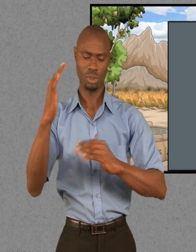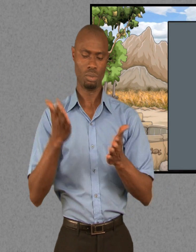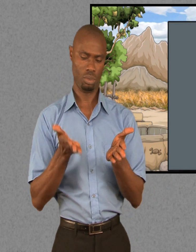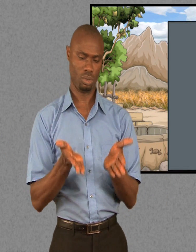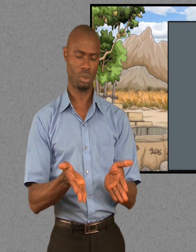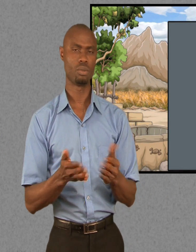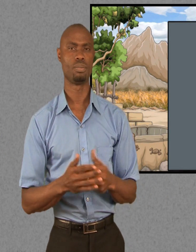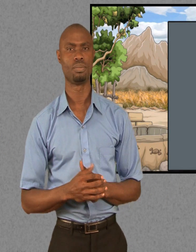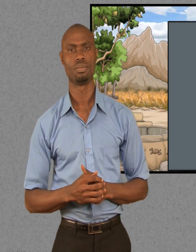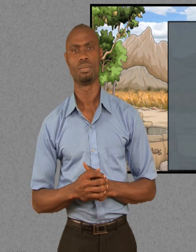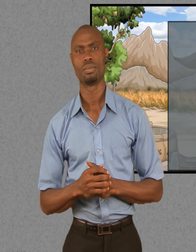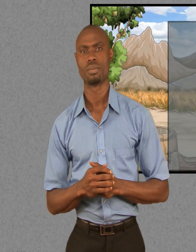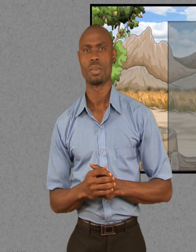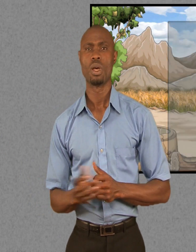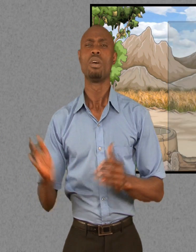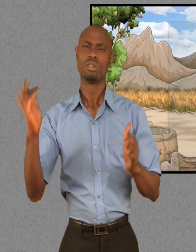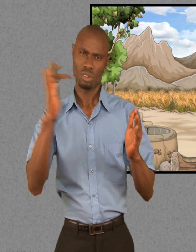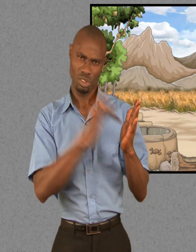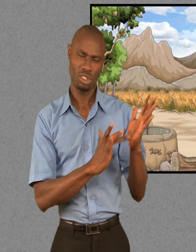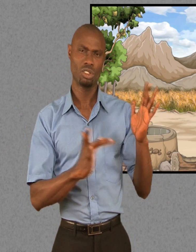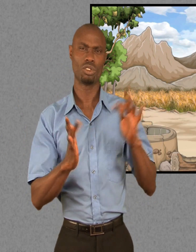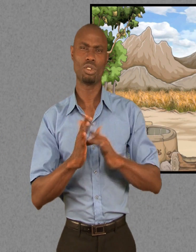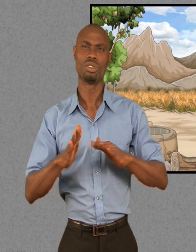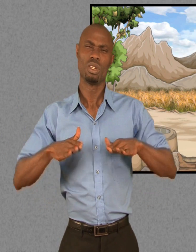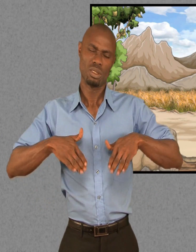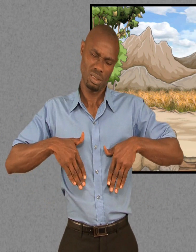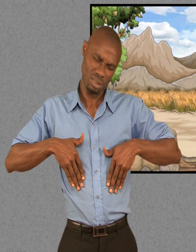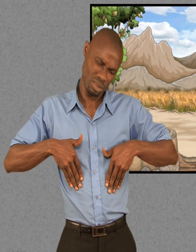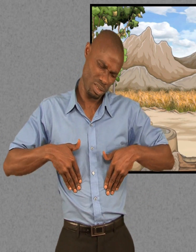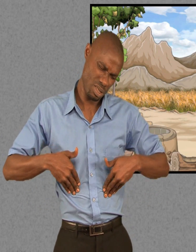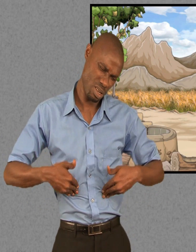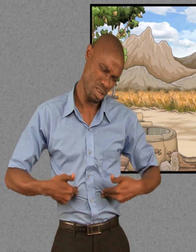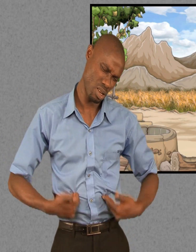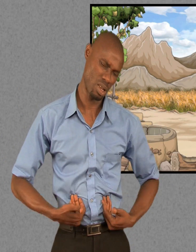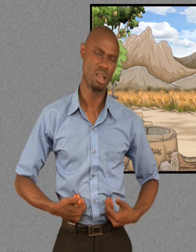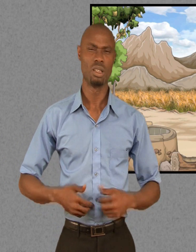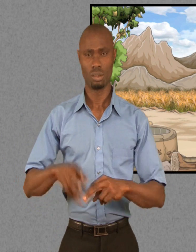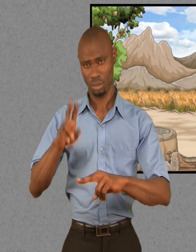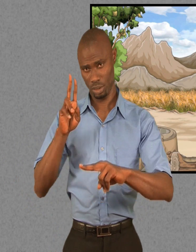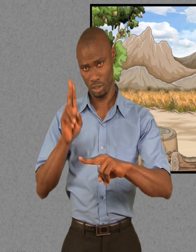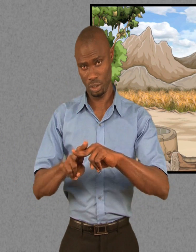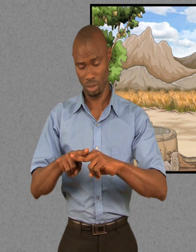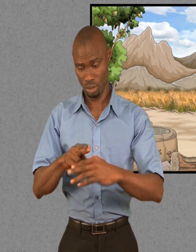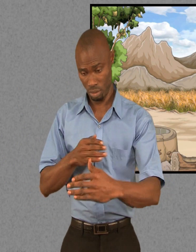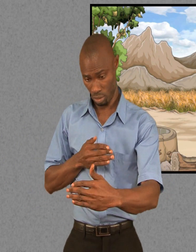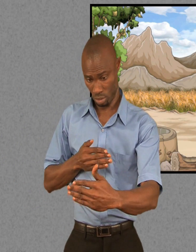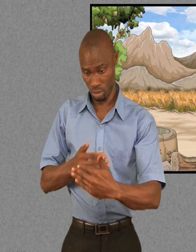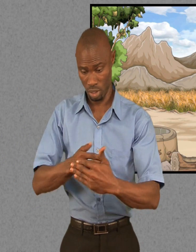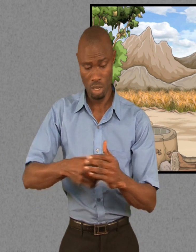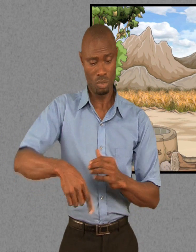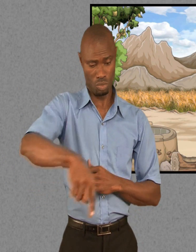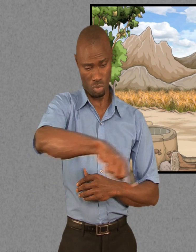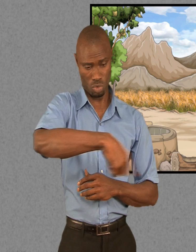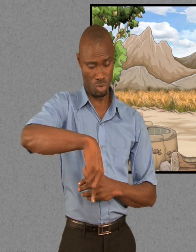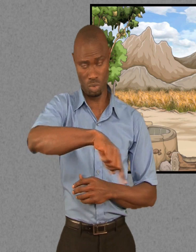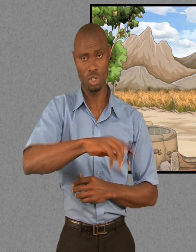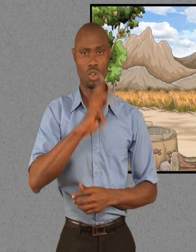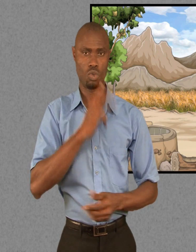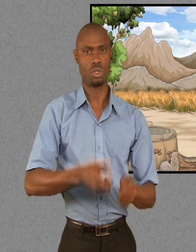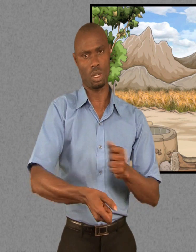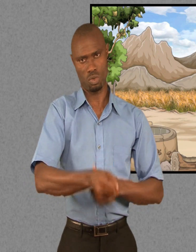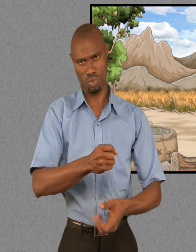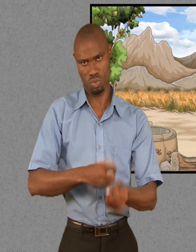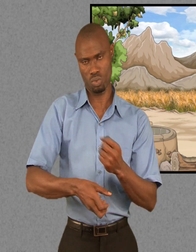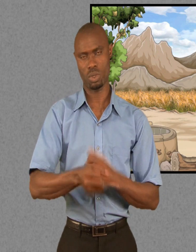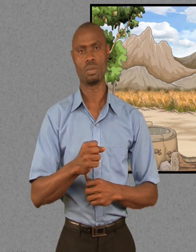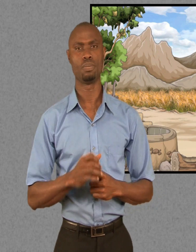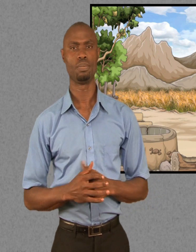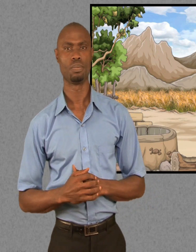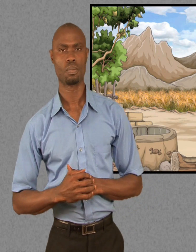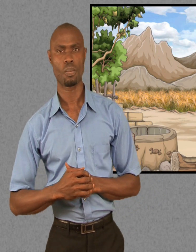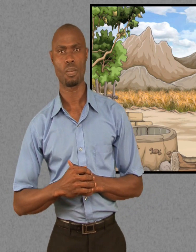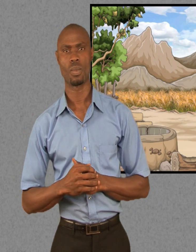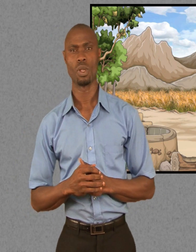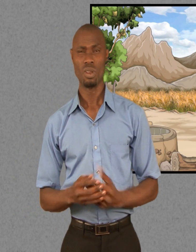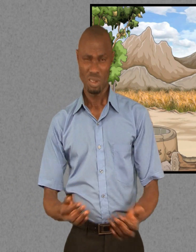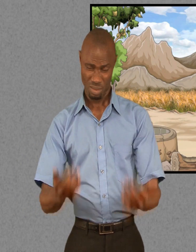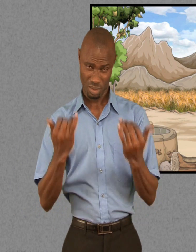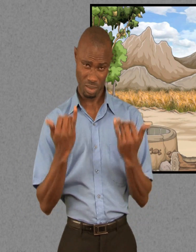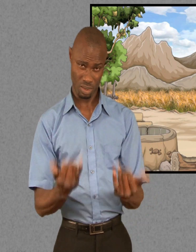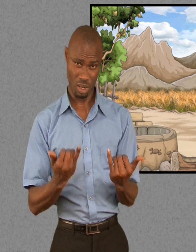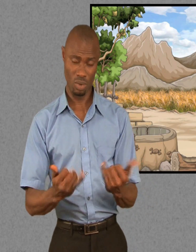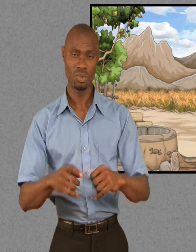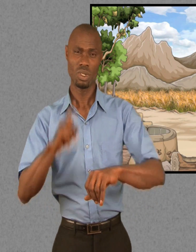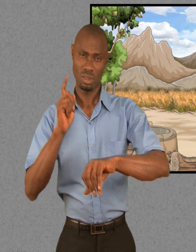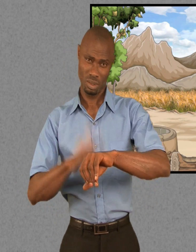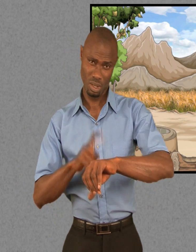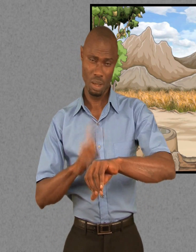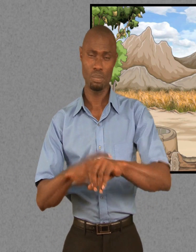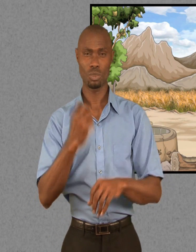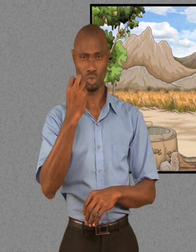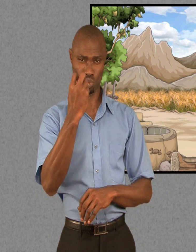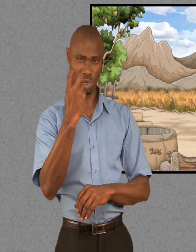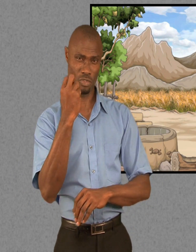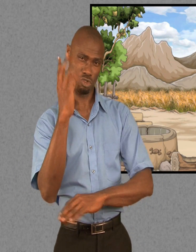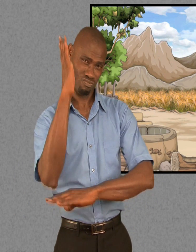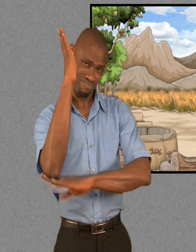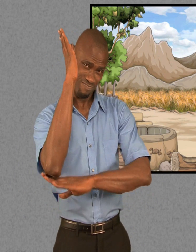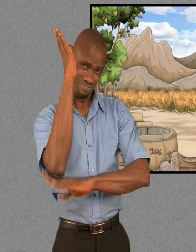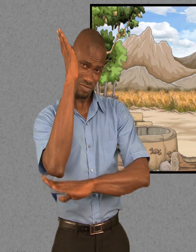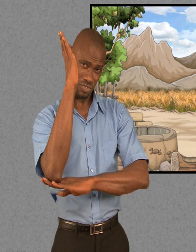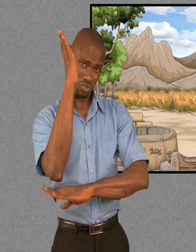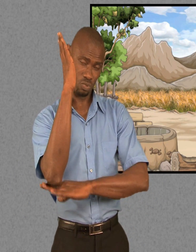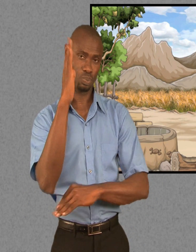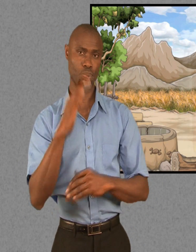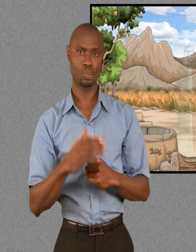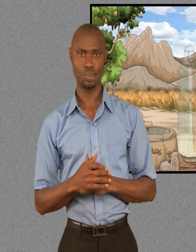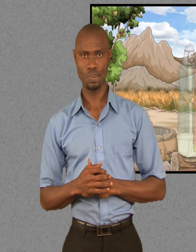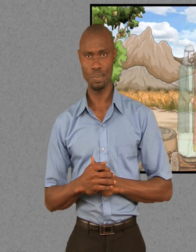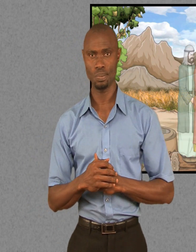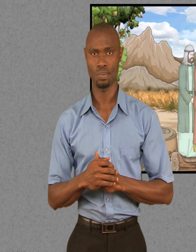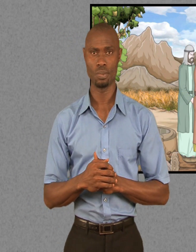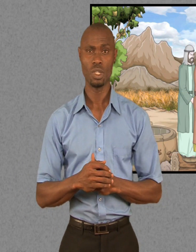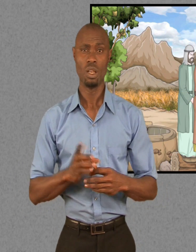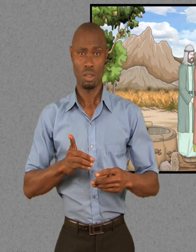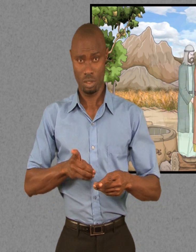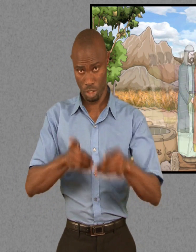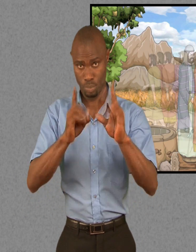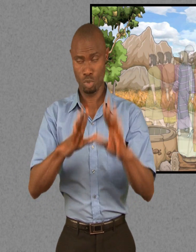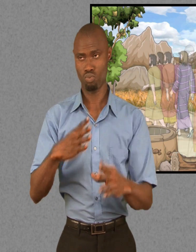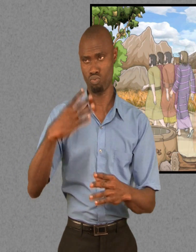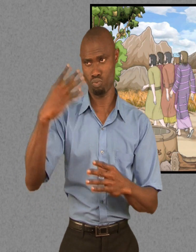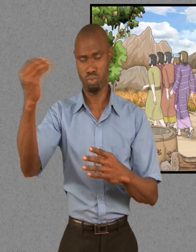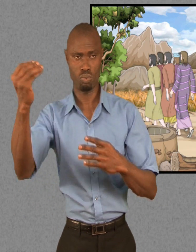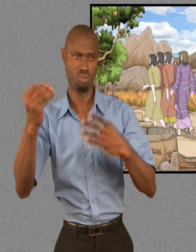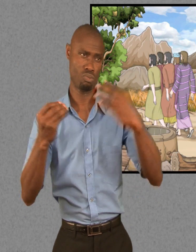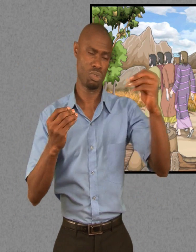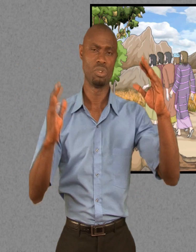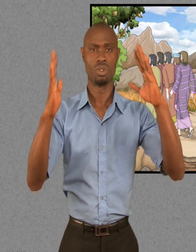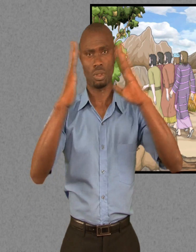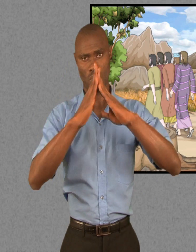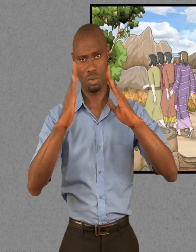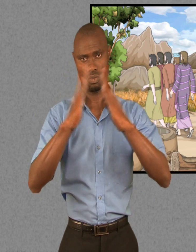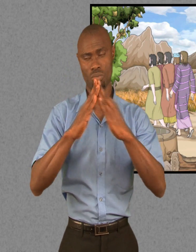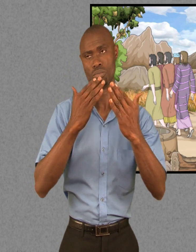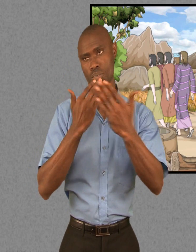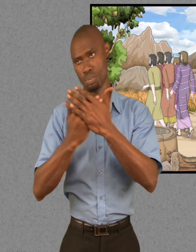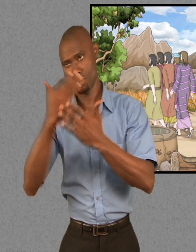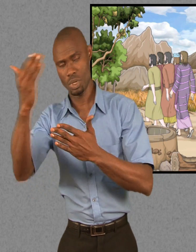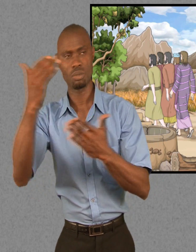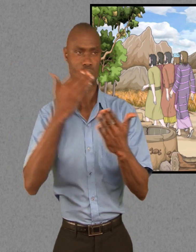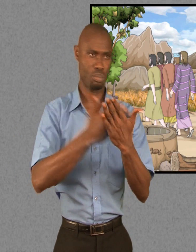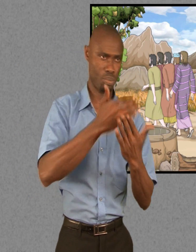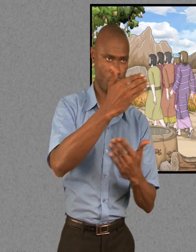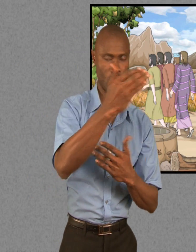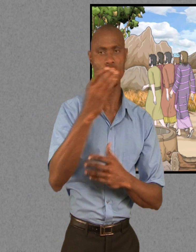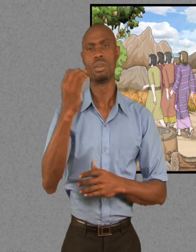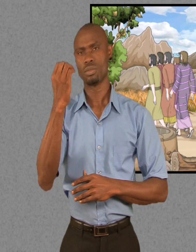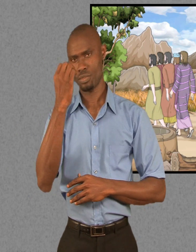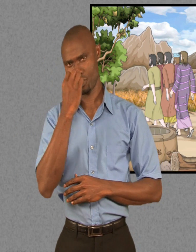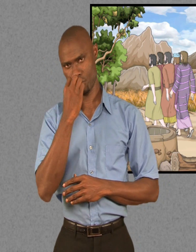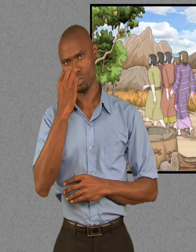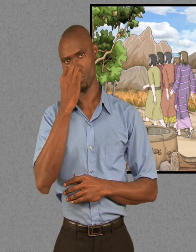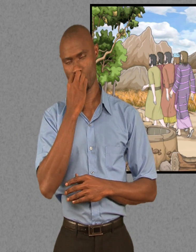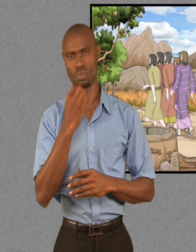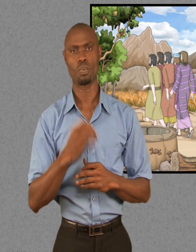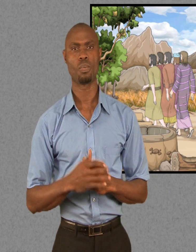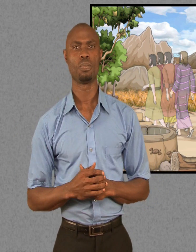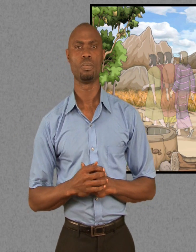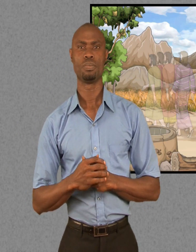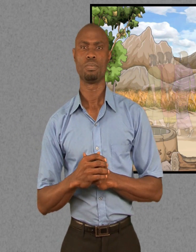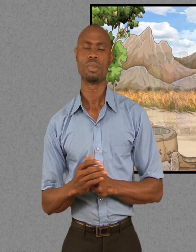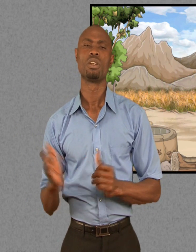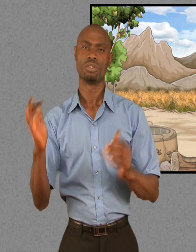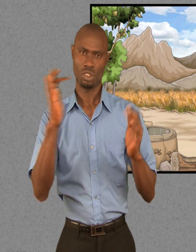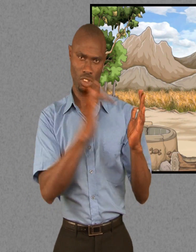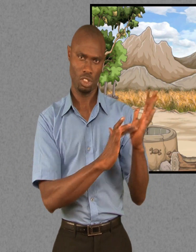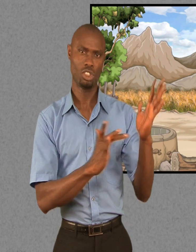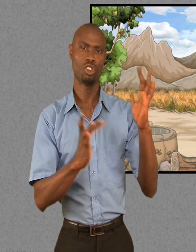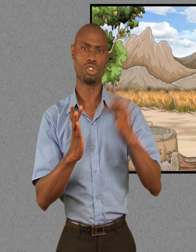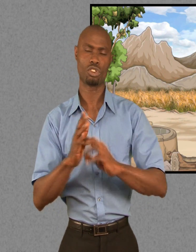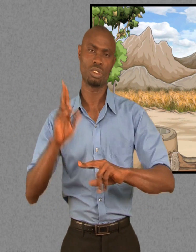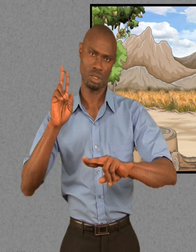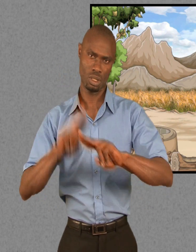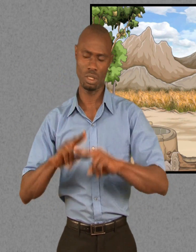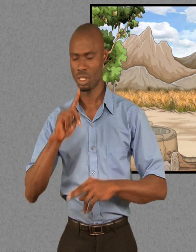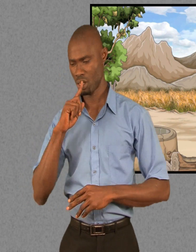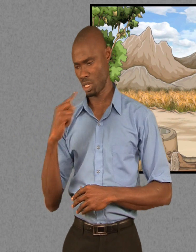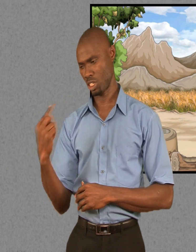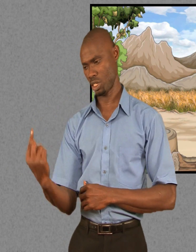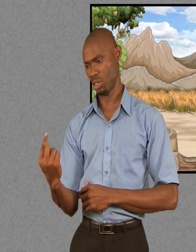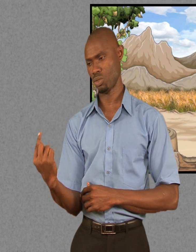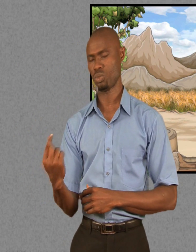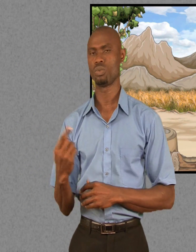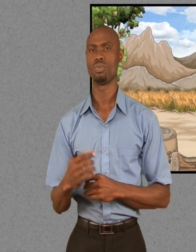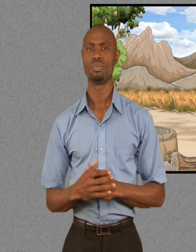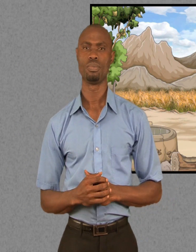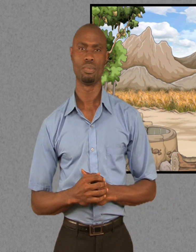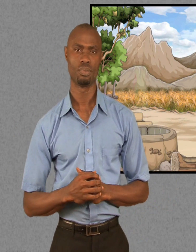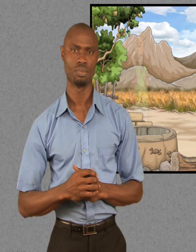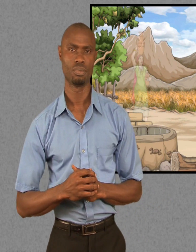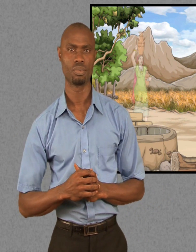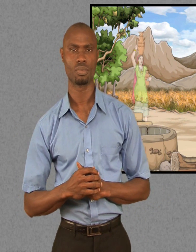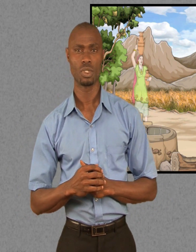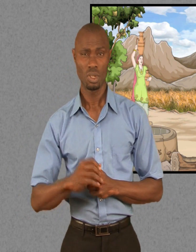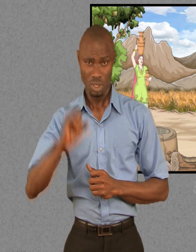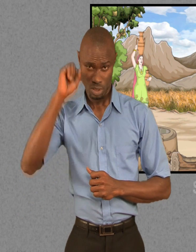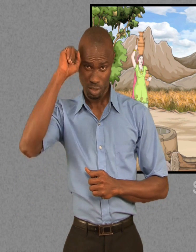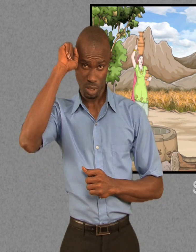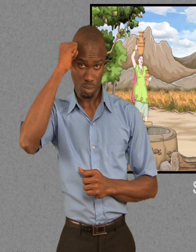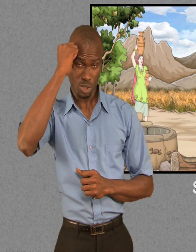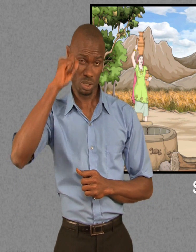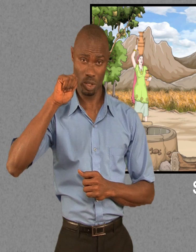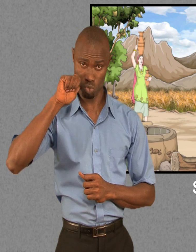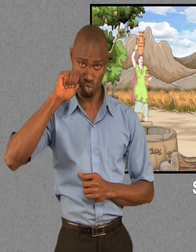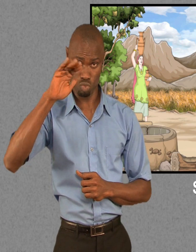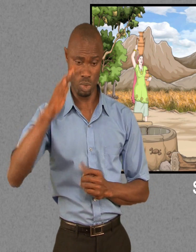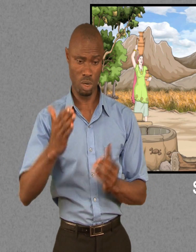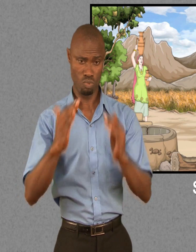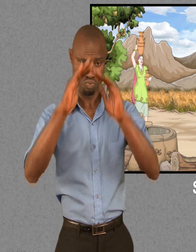Since Jacob’s well was there, Jesus, weary from His journey, sat down by the well. It was about the sixth hour.